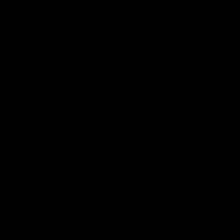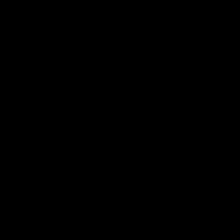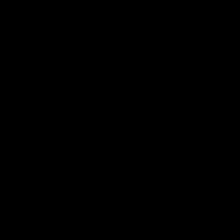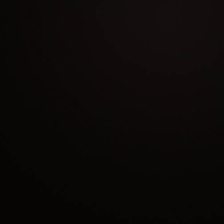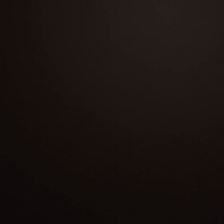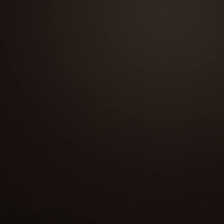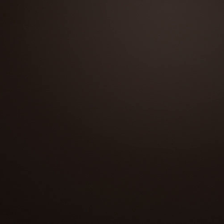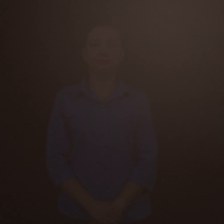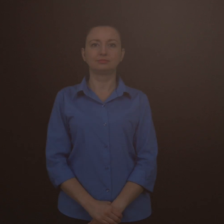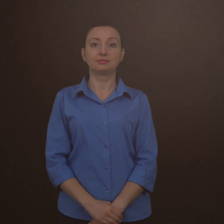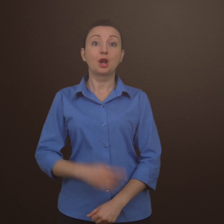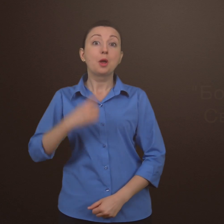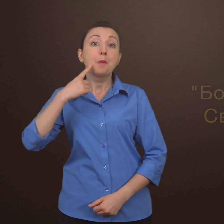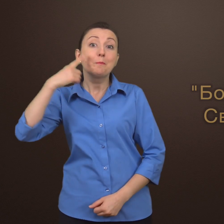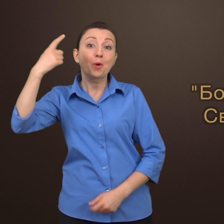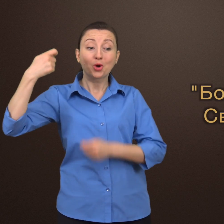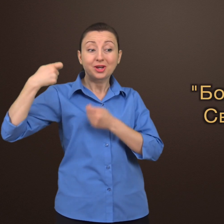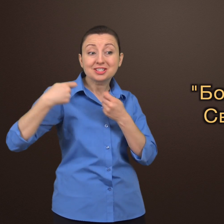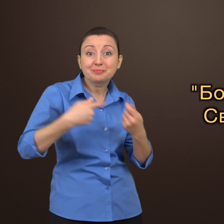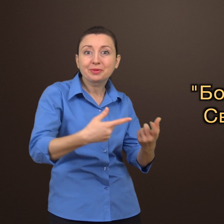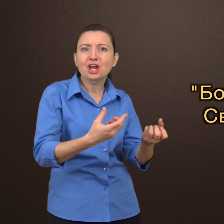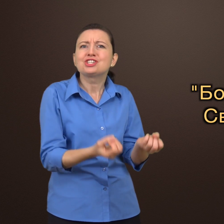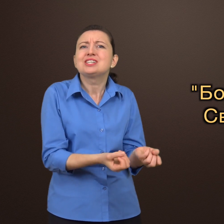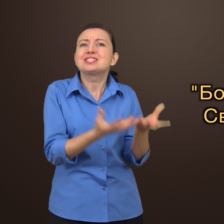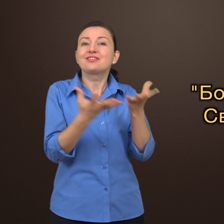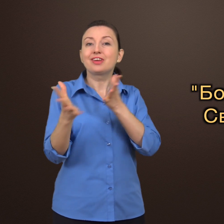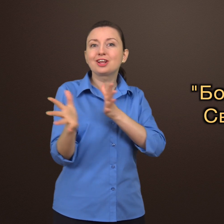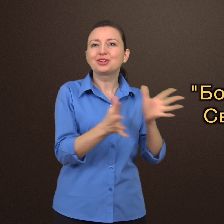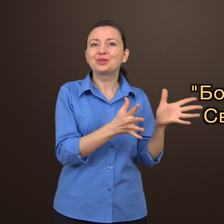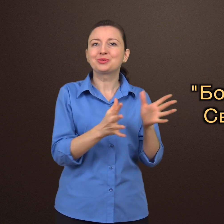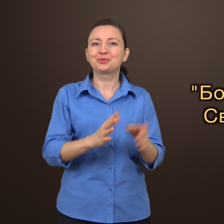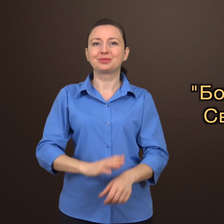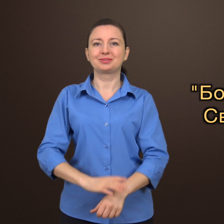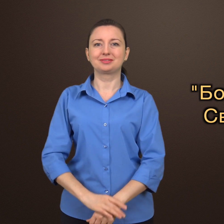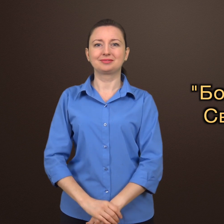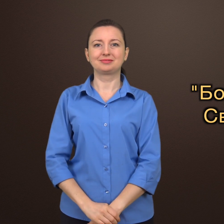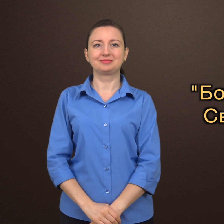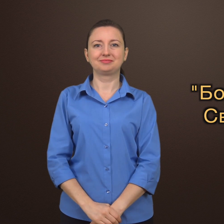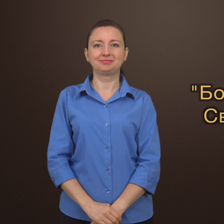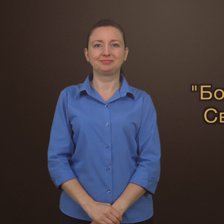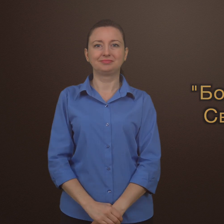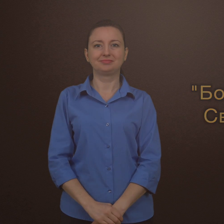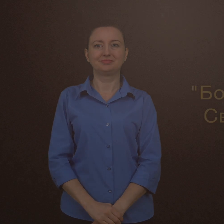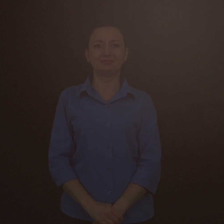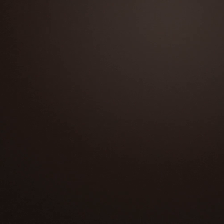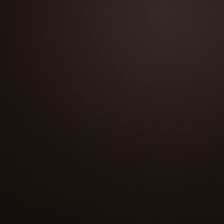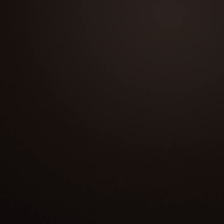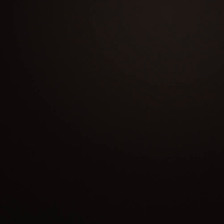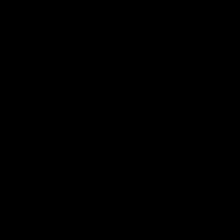God sends the Holy Spirit